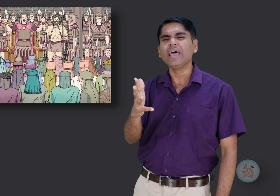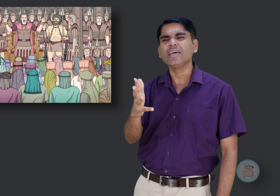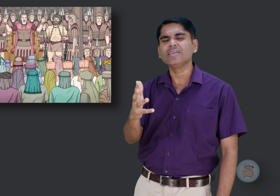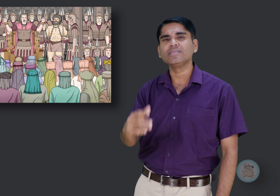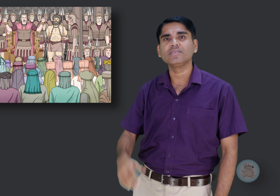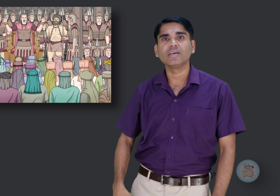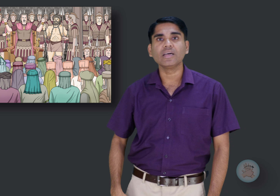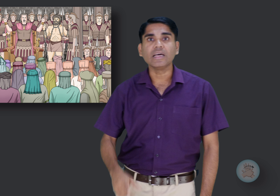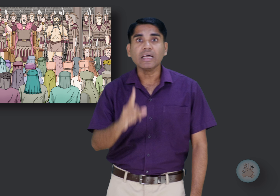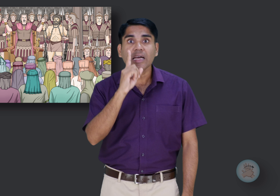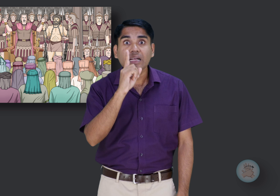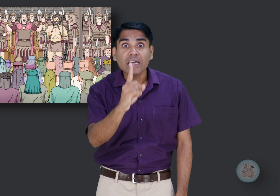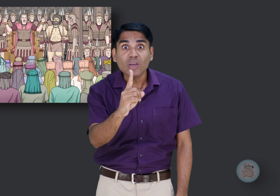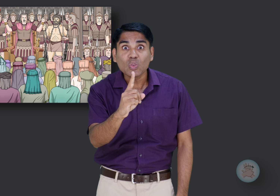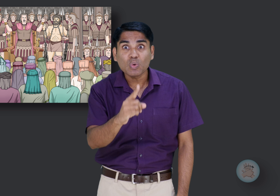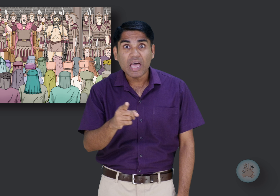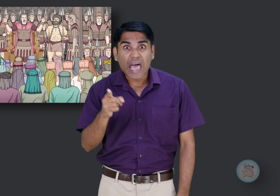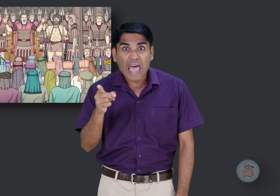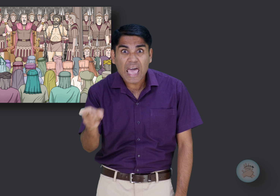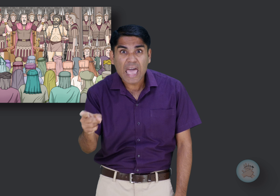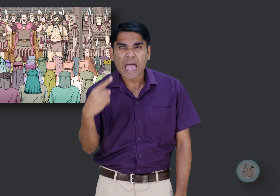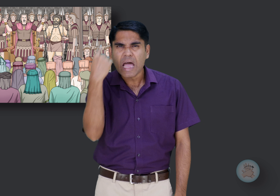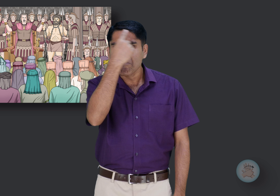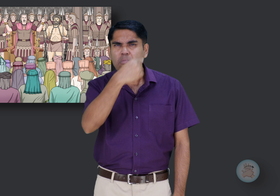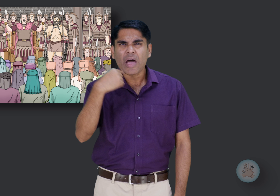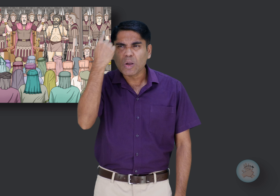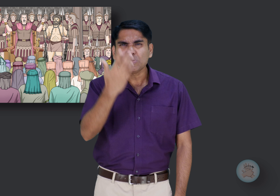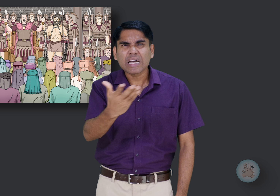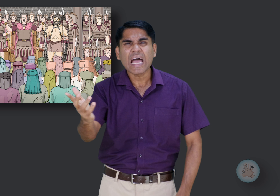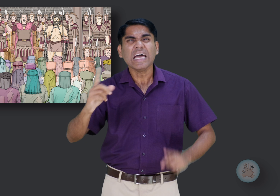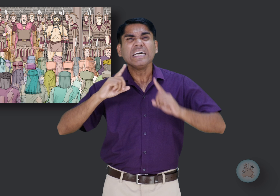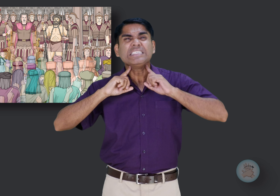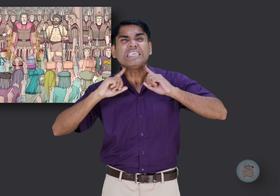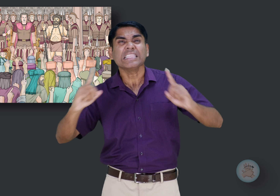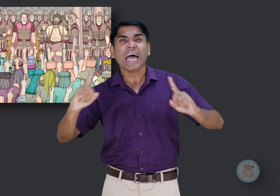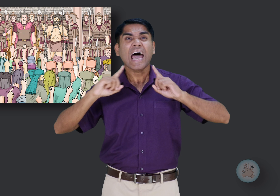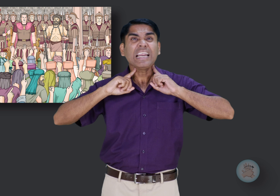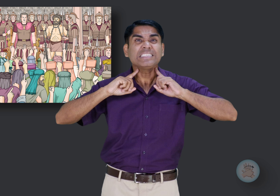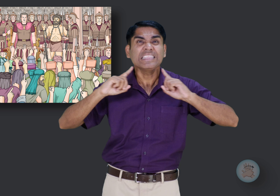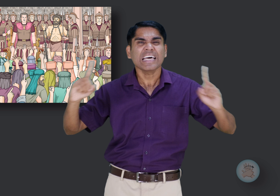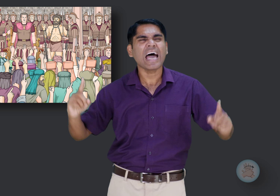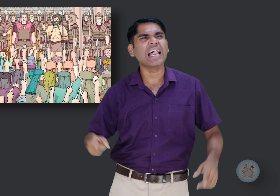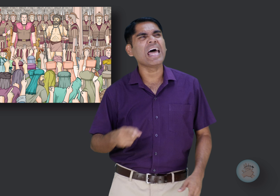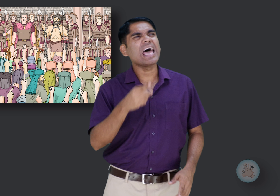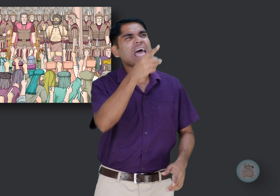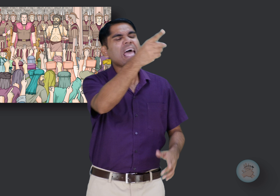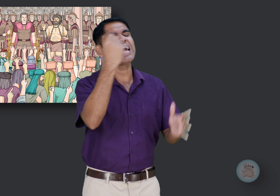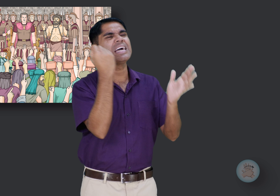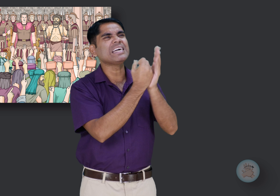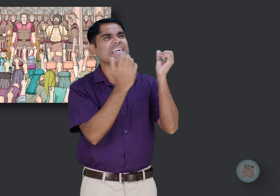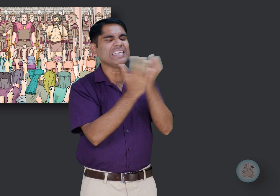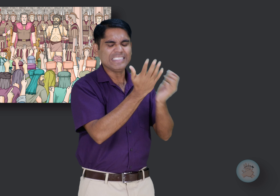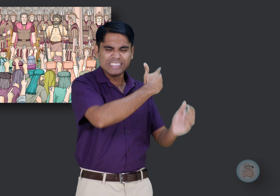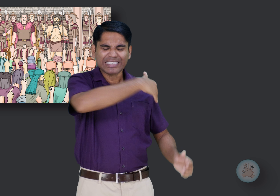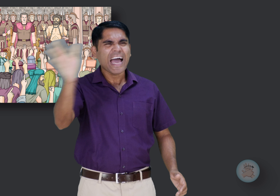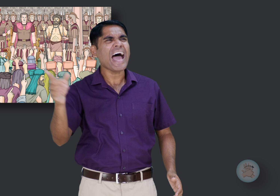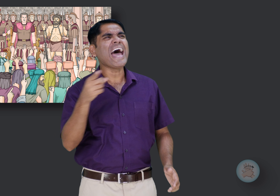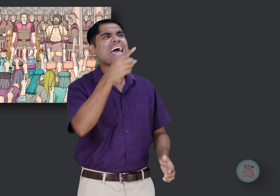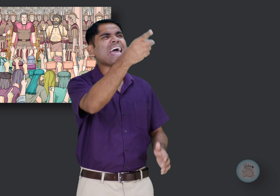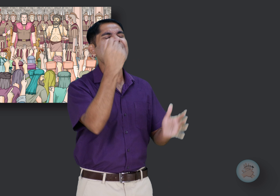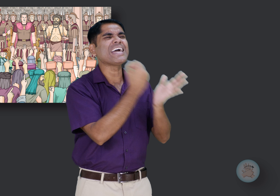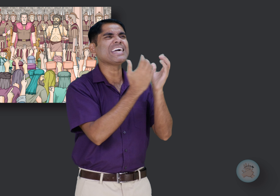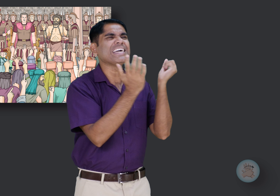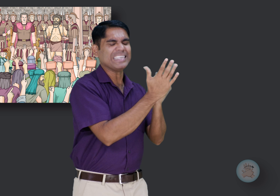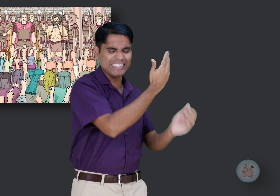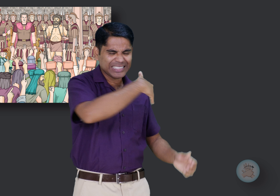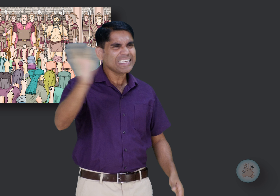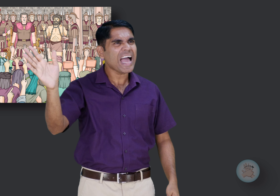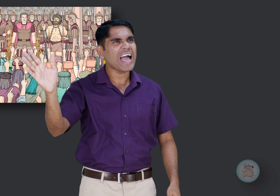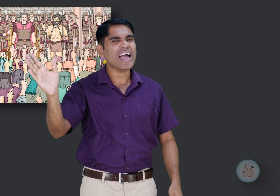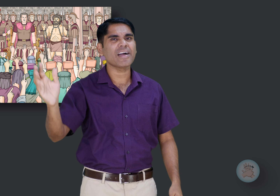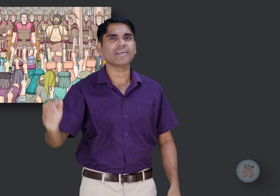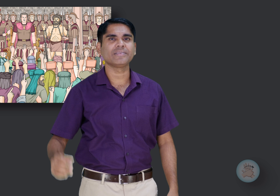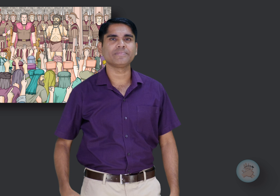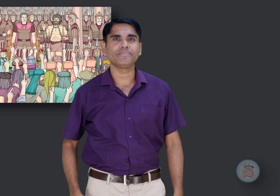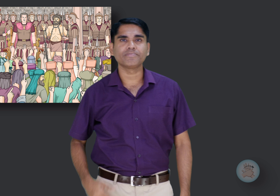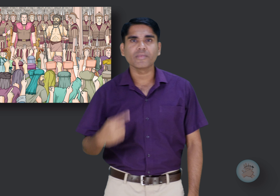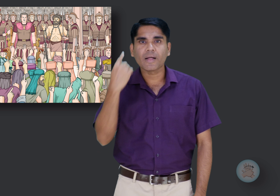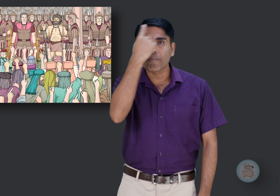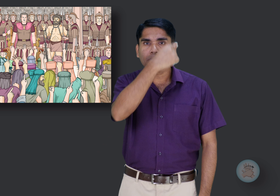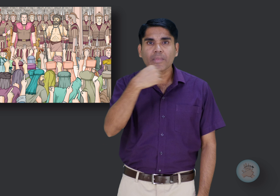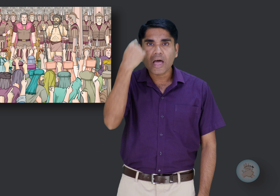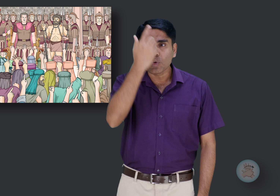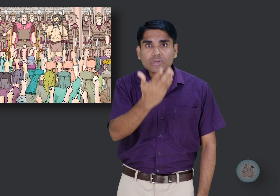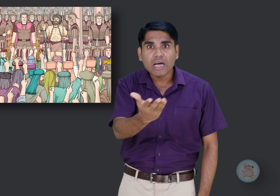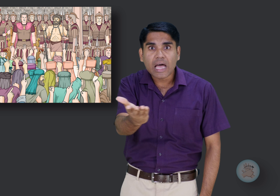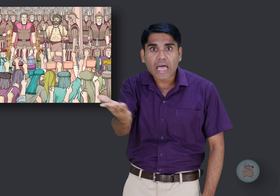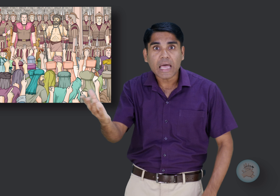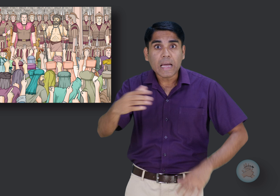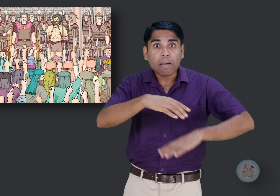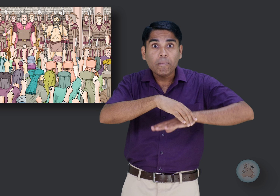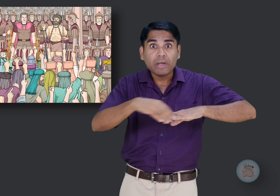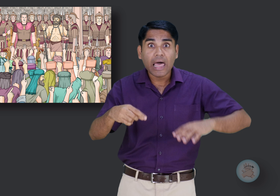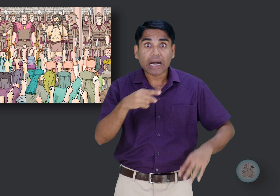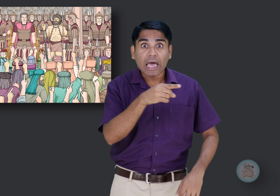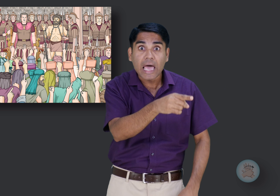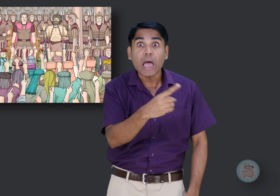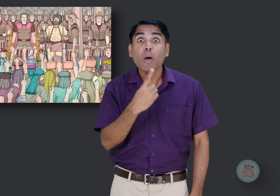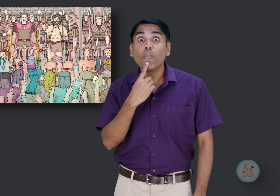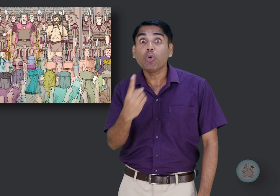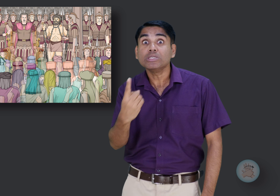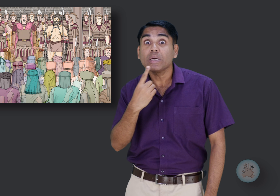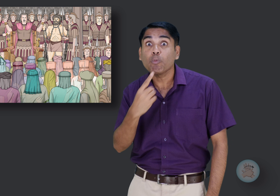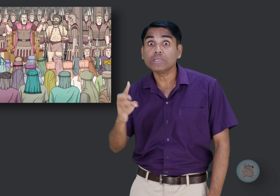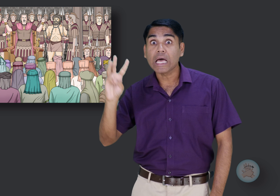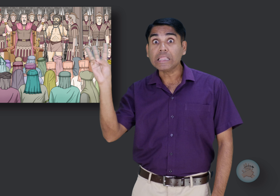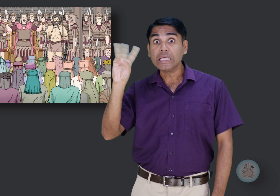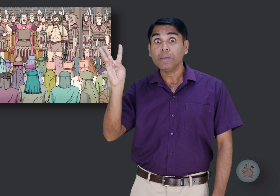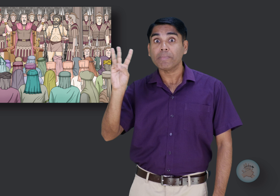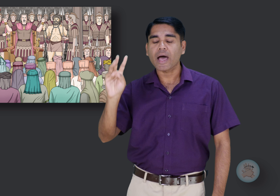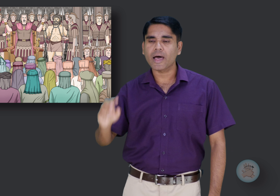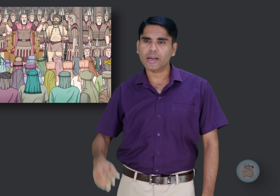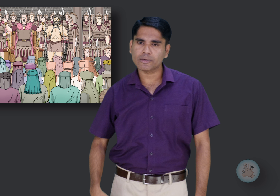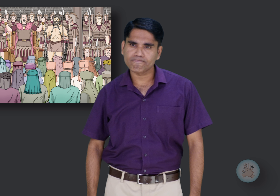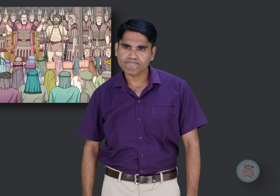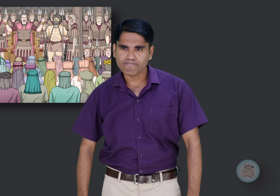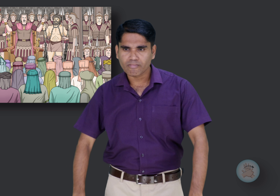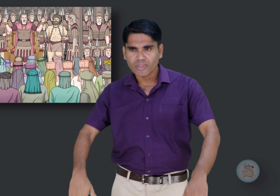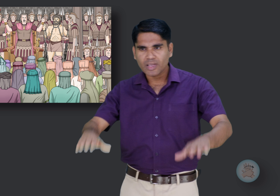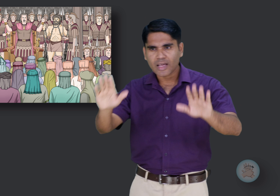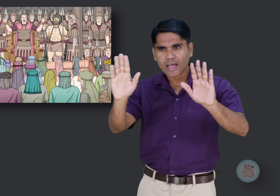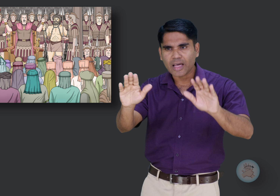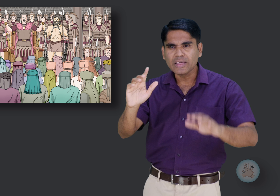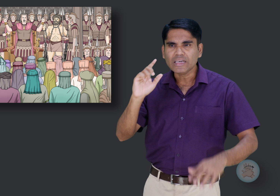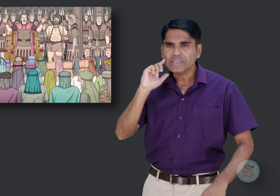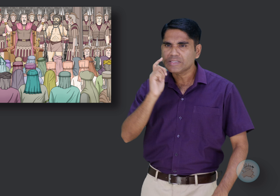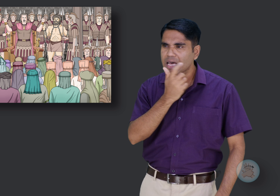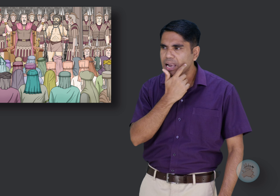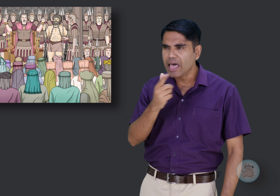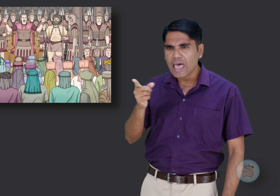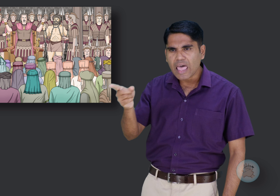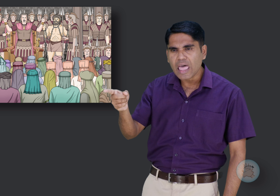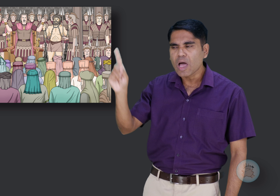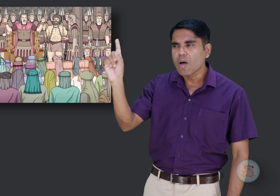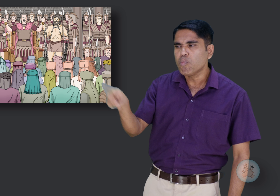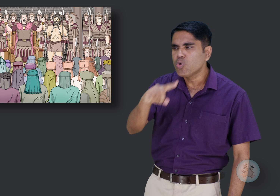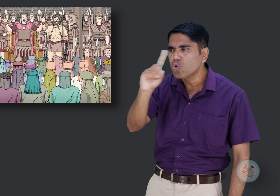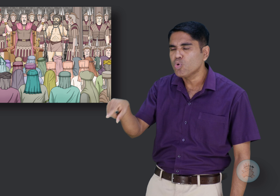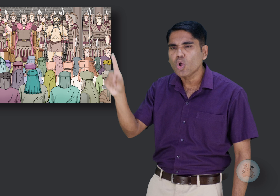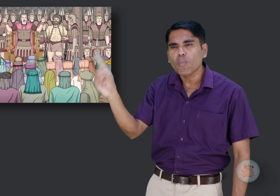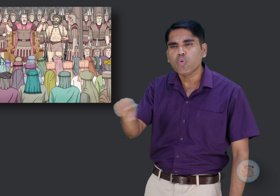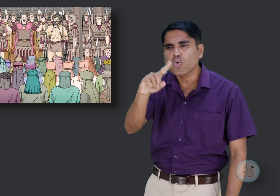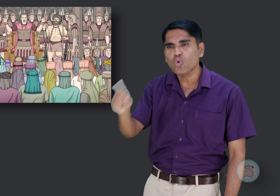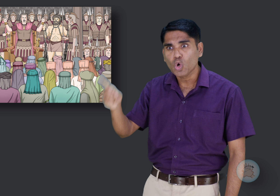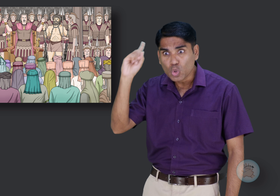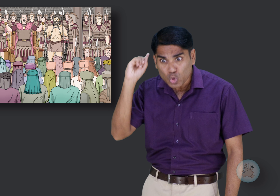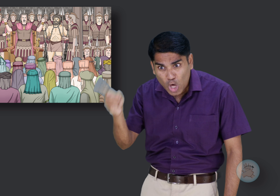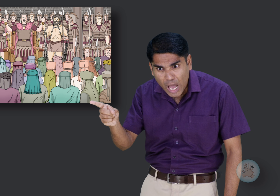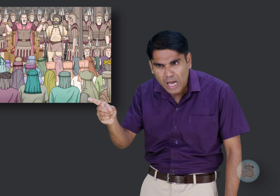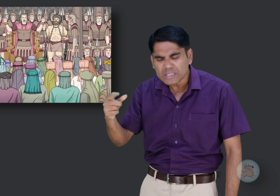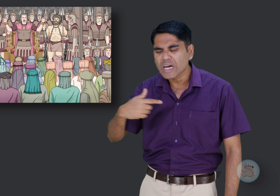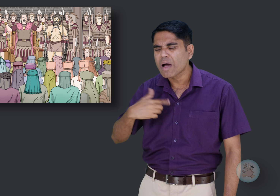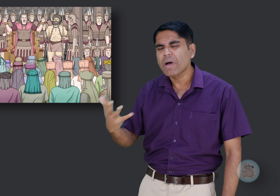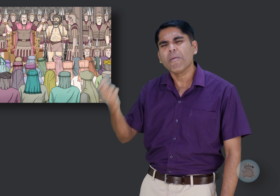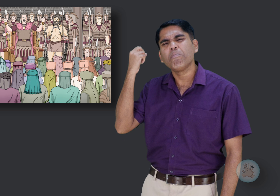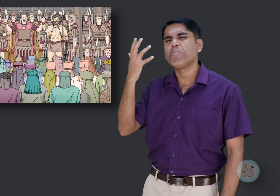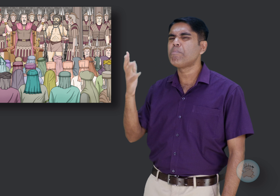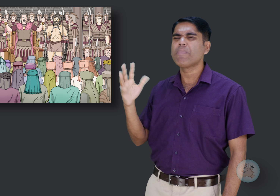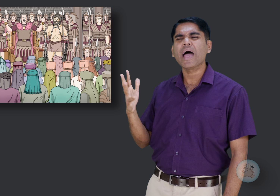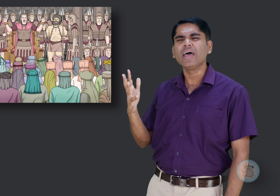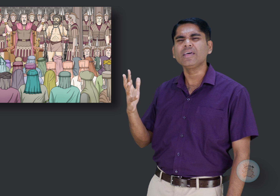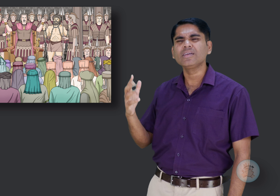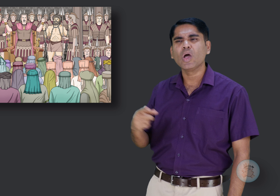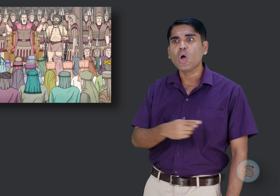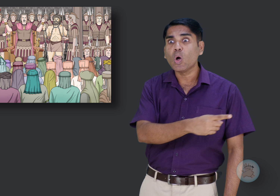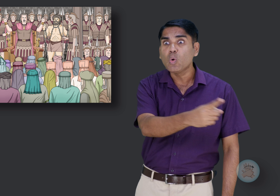Crucify Him!” A third time he said to them, “What evil has this man done?